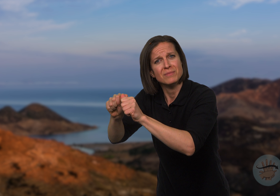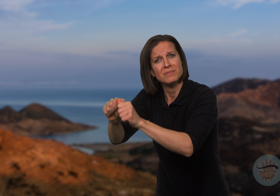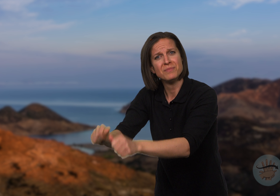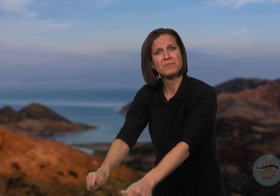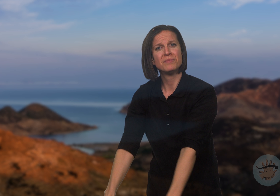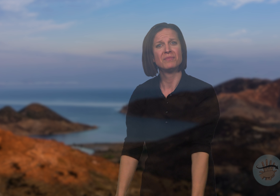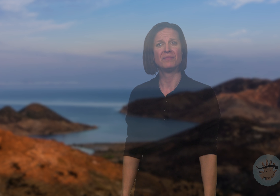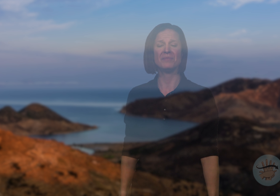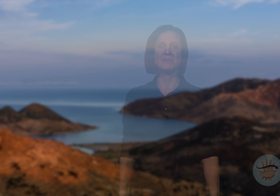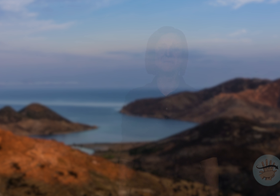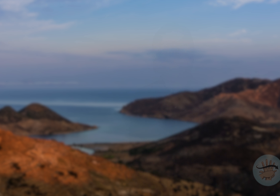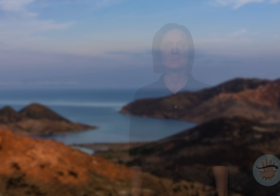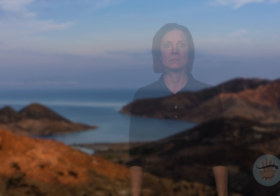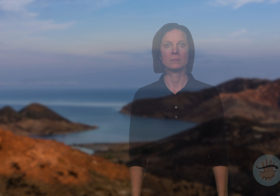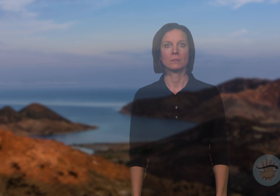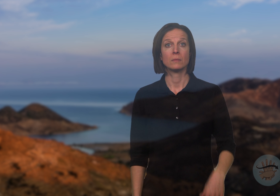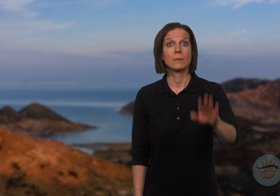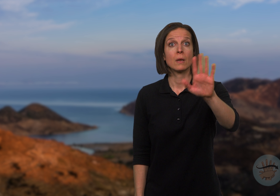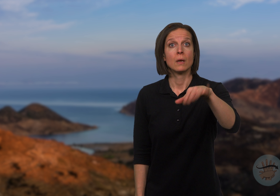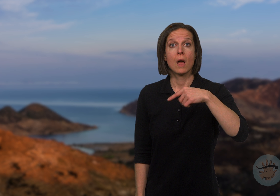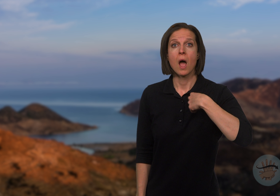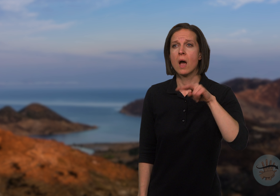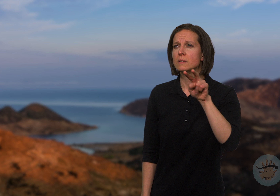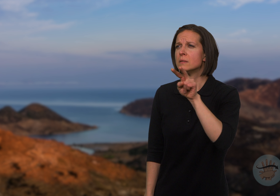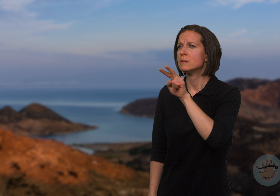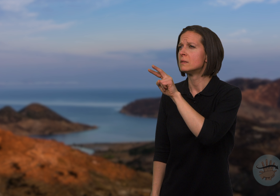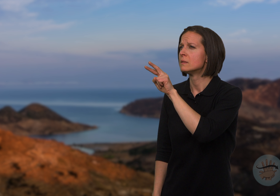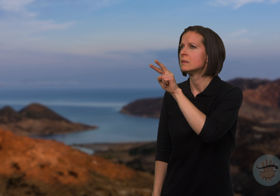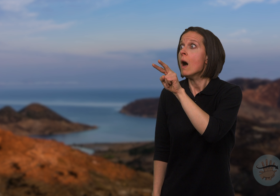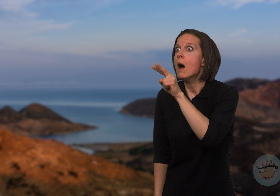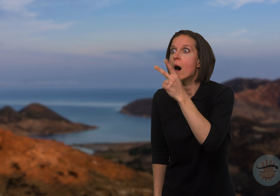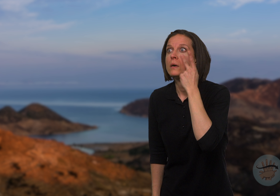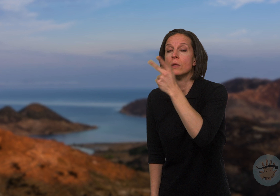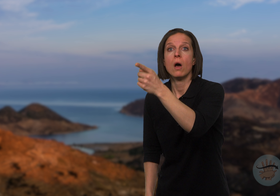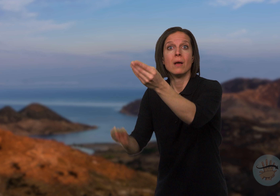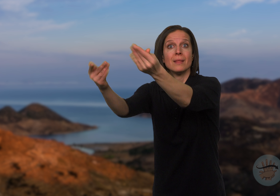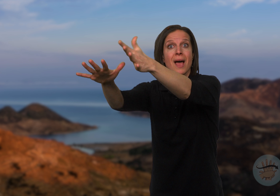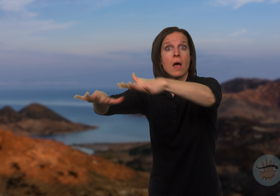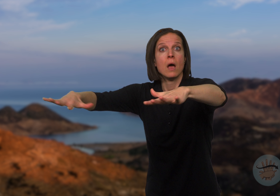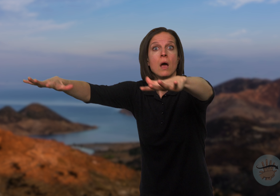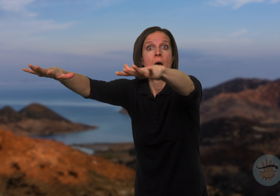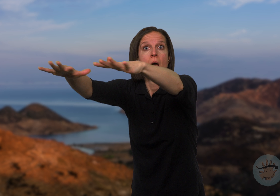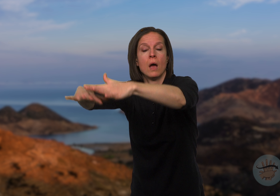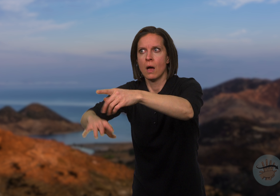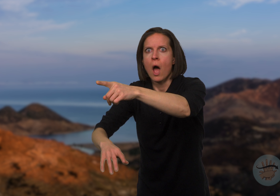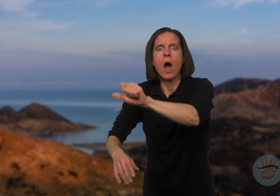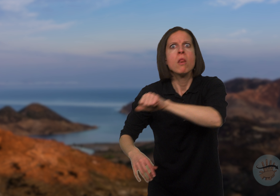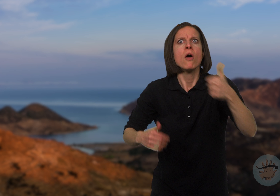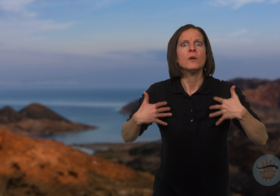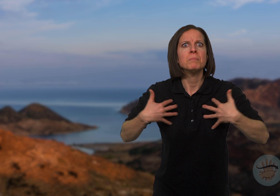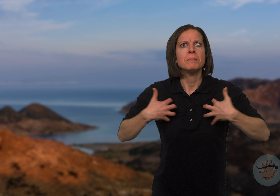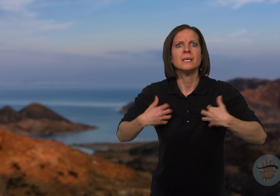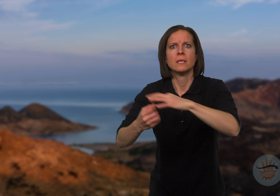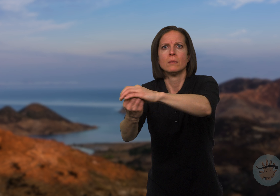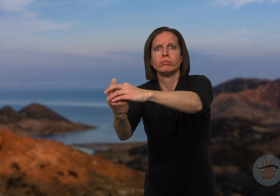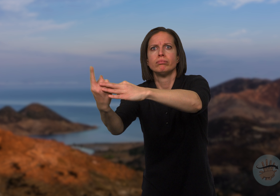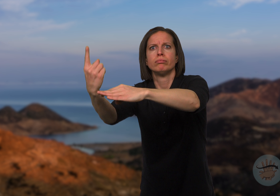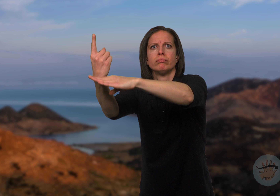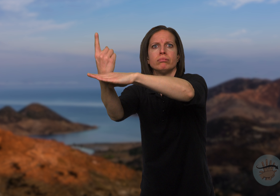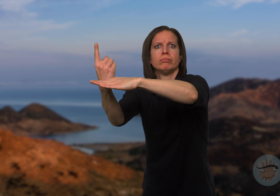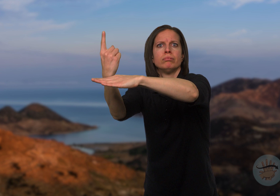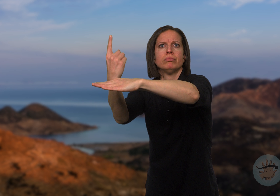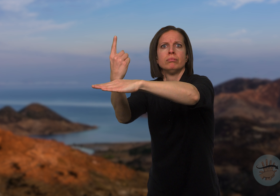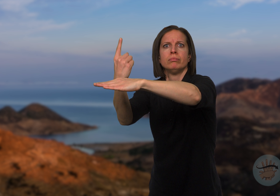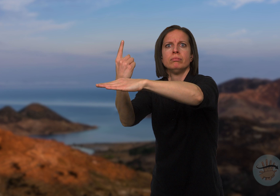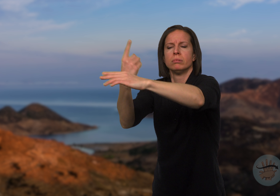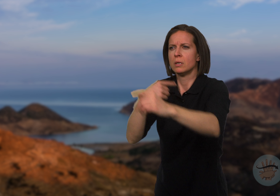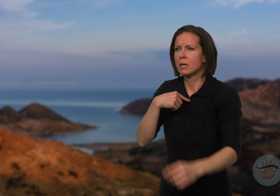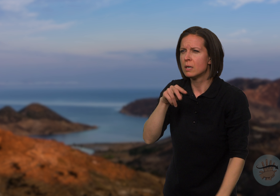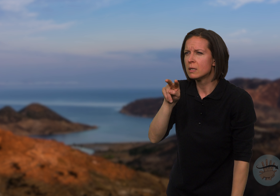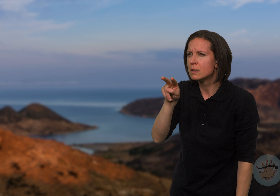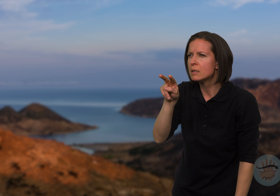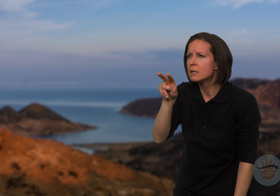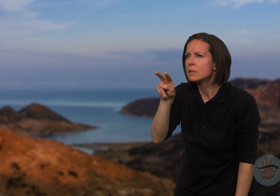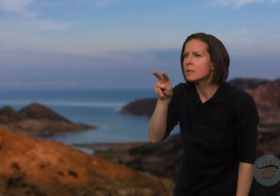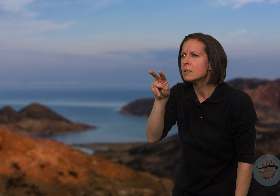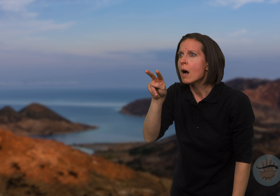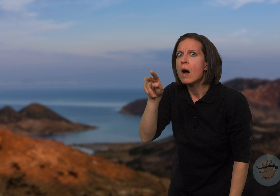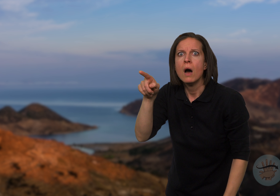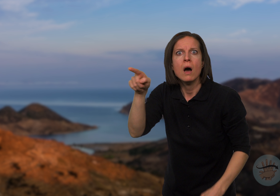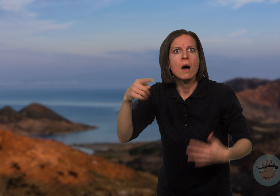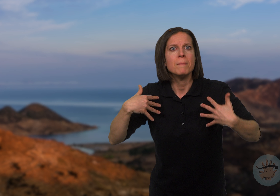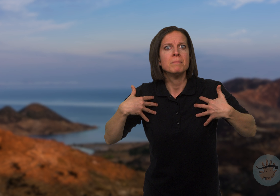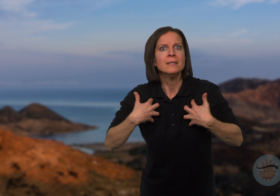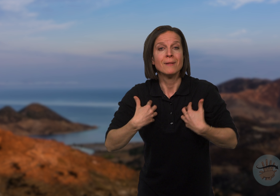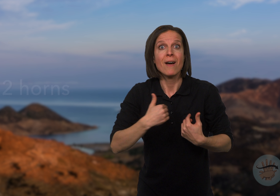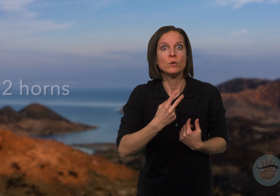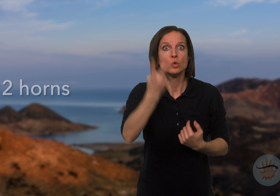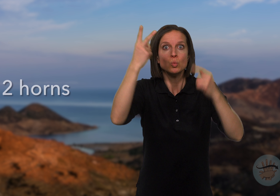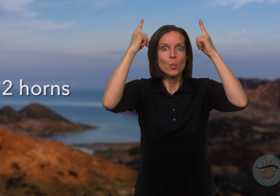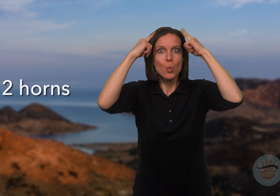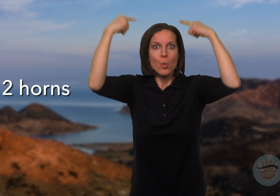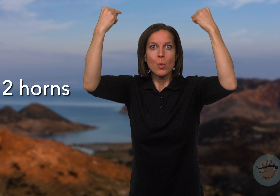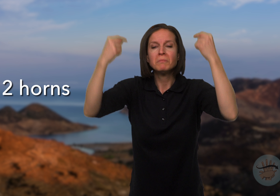Then I saw another beast rising out of the earth.